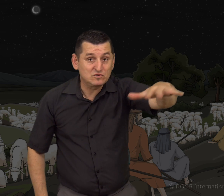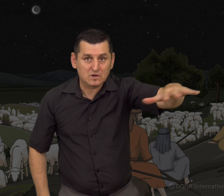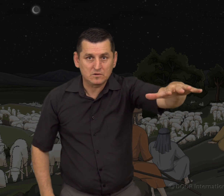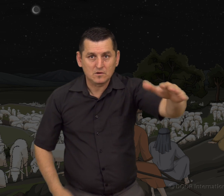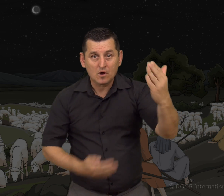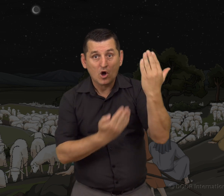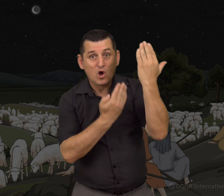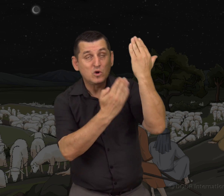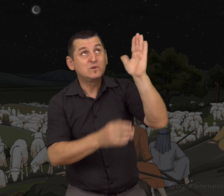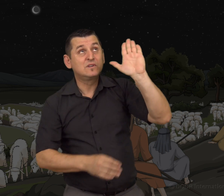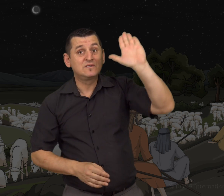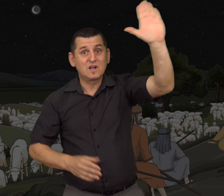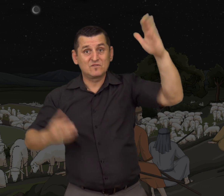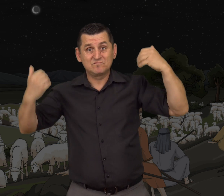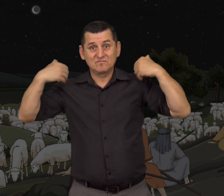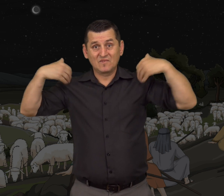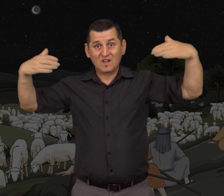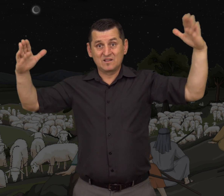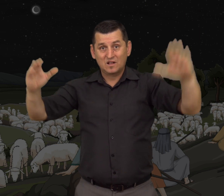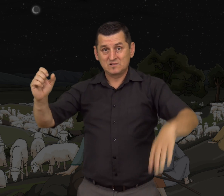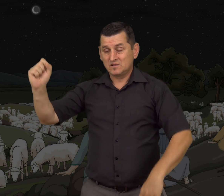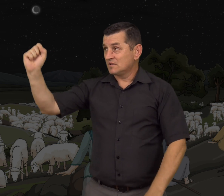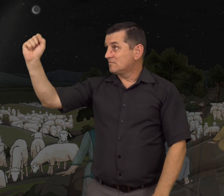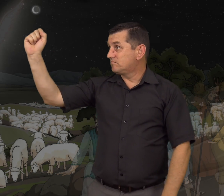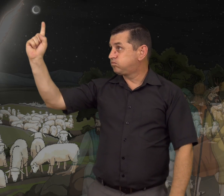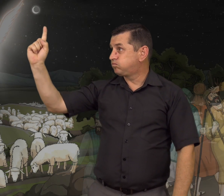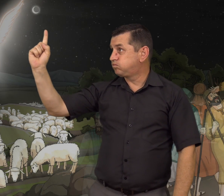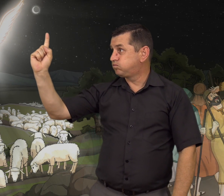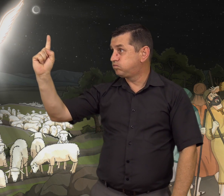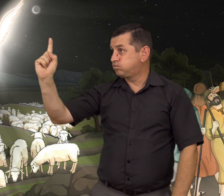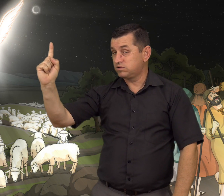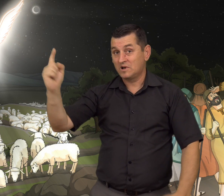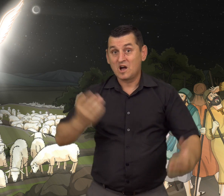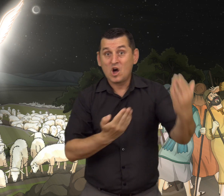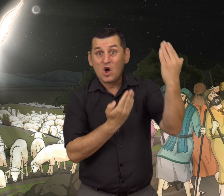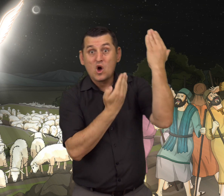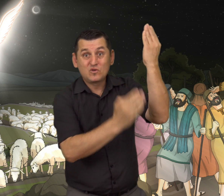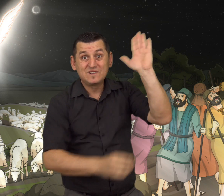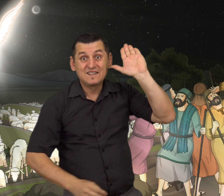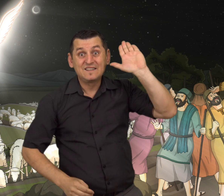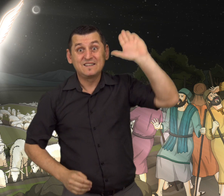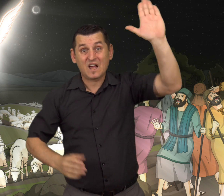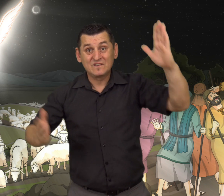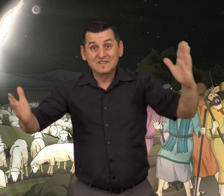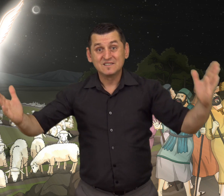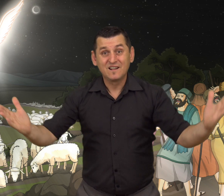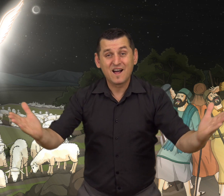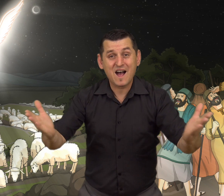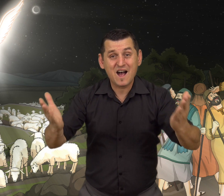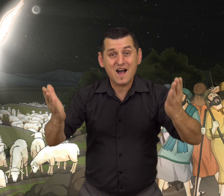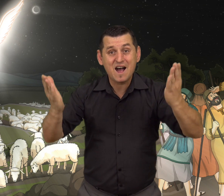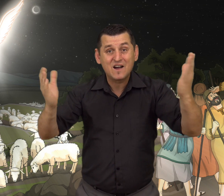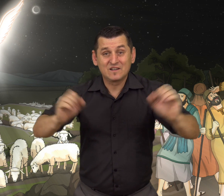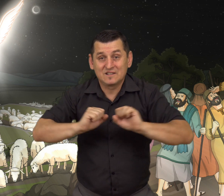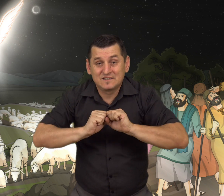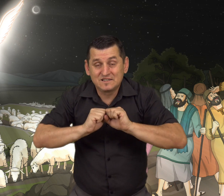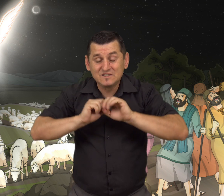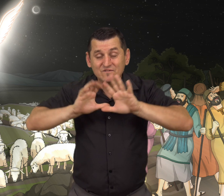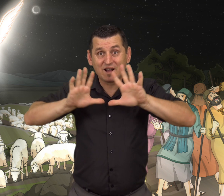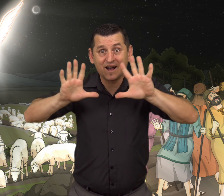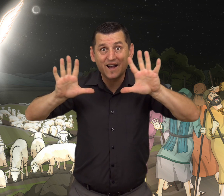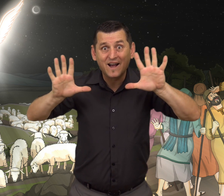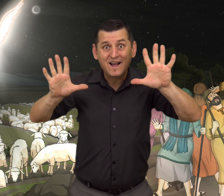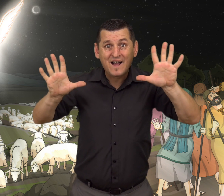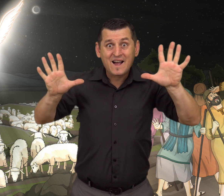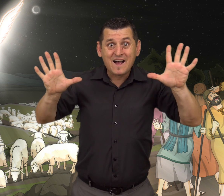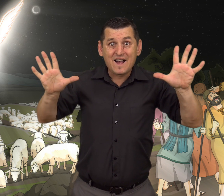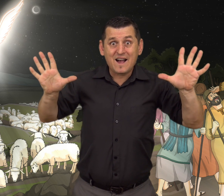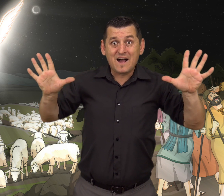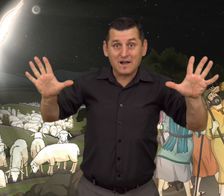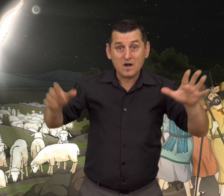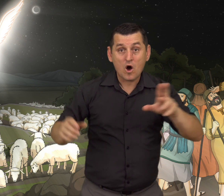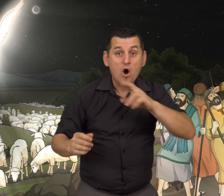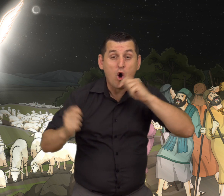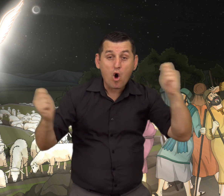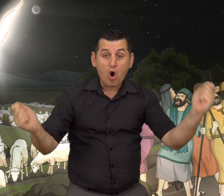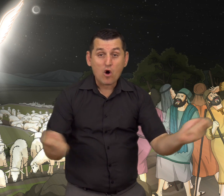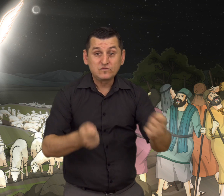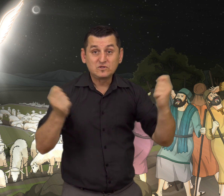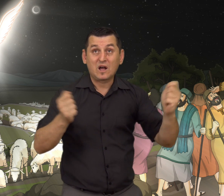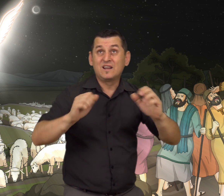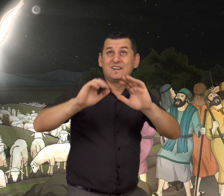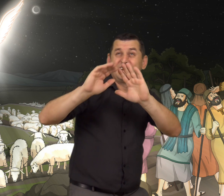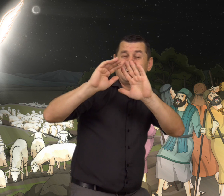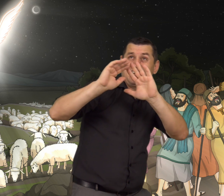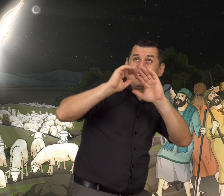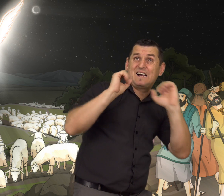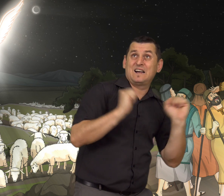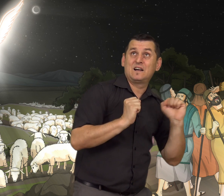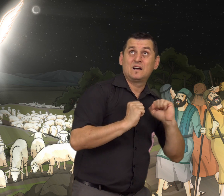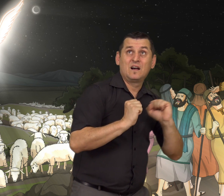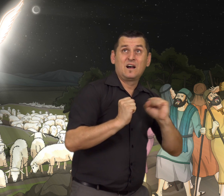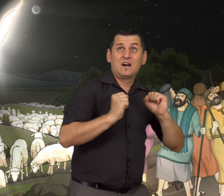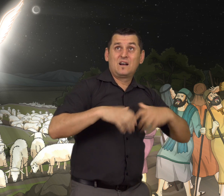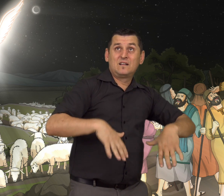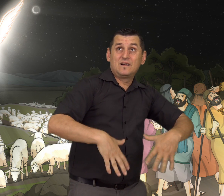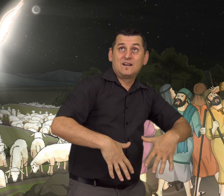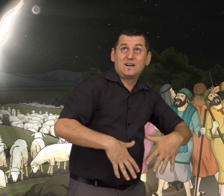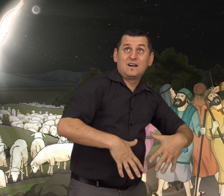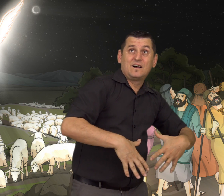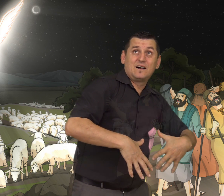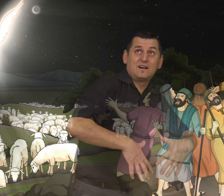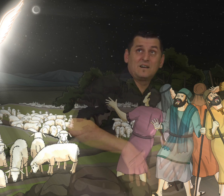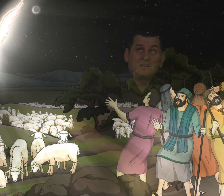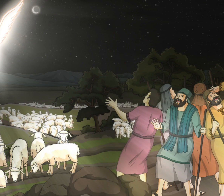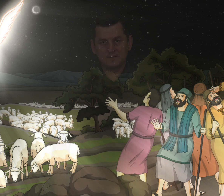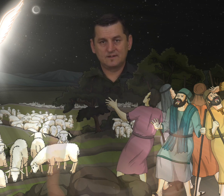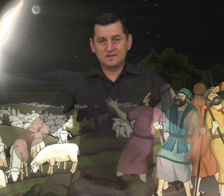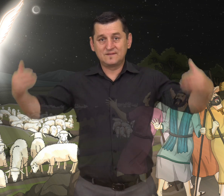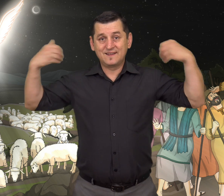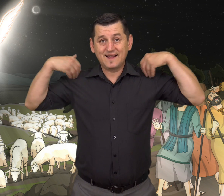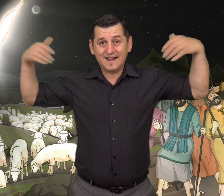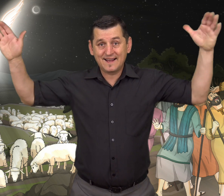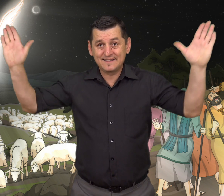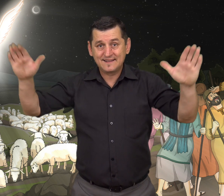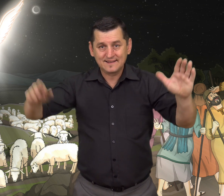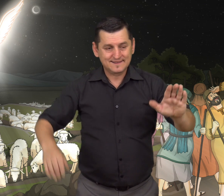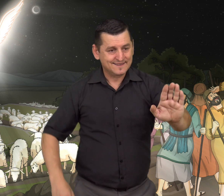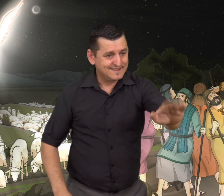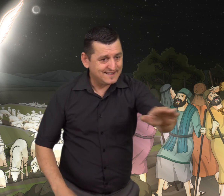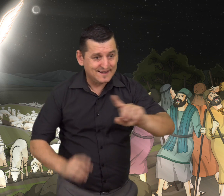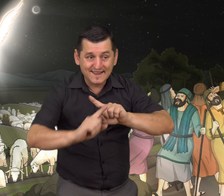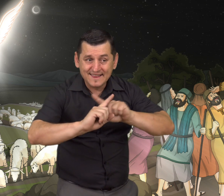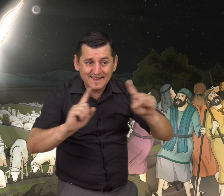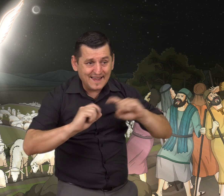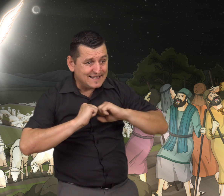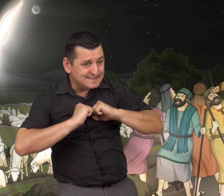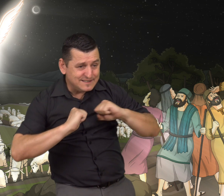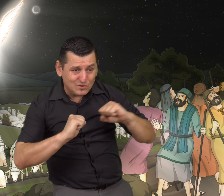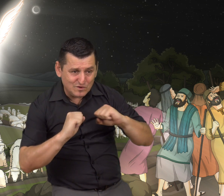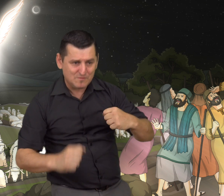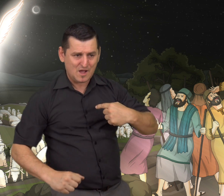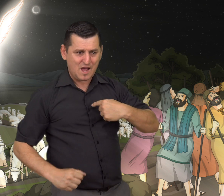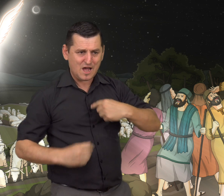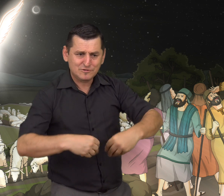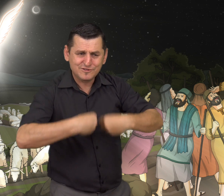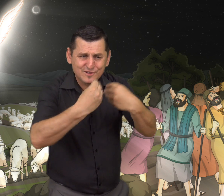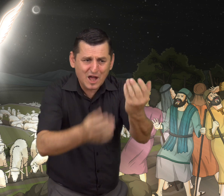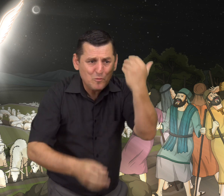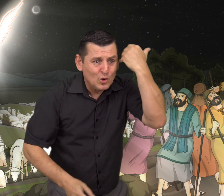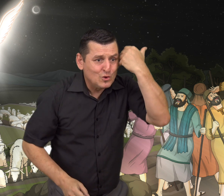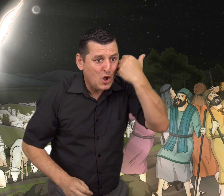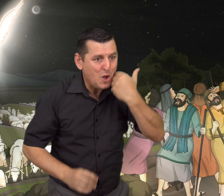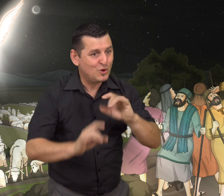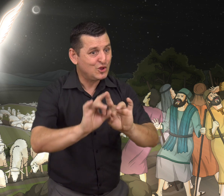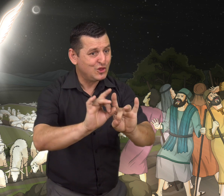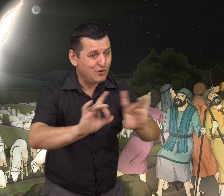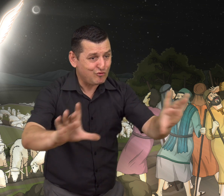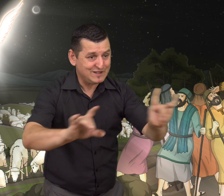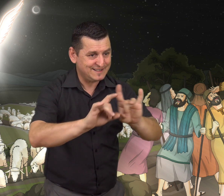Just then an angel of the Lord stood before them, and the glory of the Lord shone around them, and they were terrified.